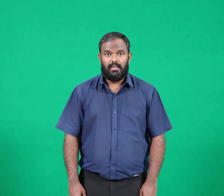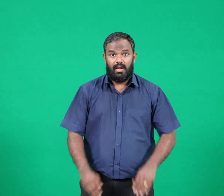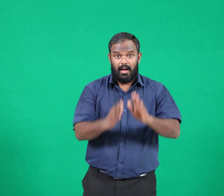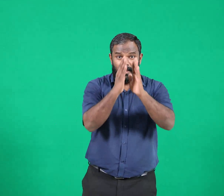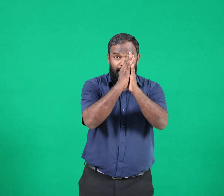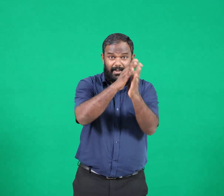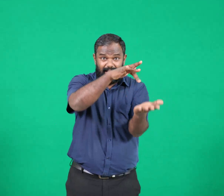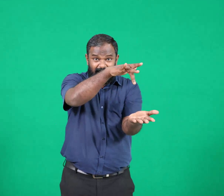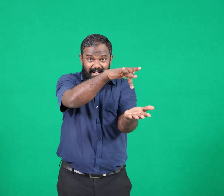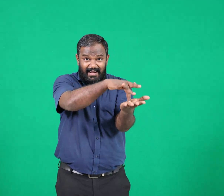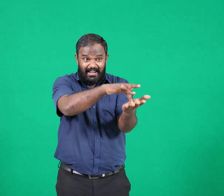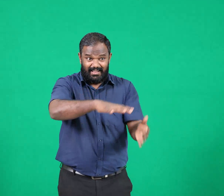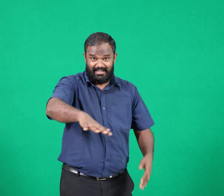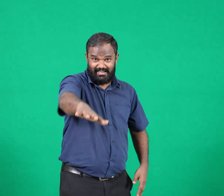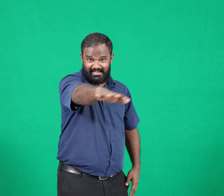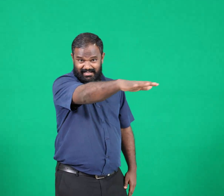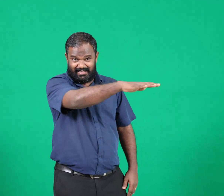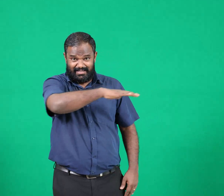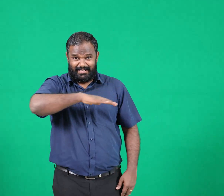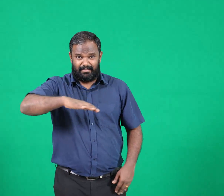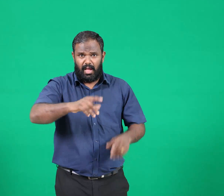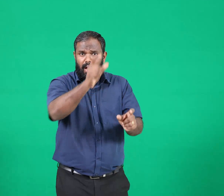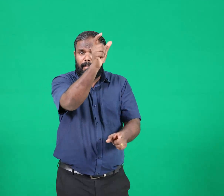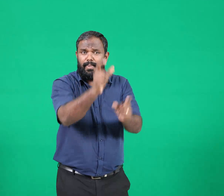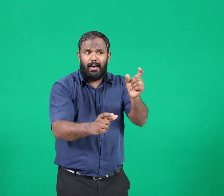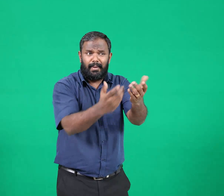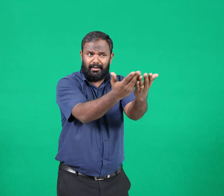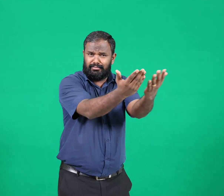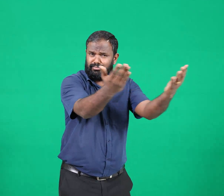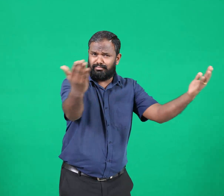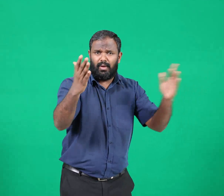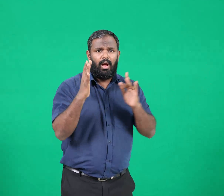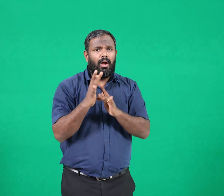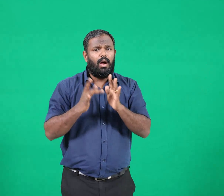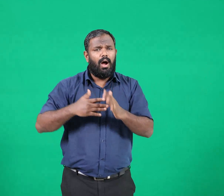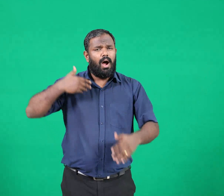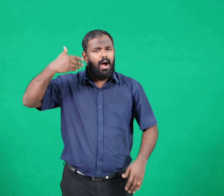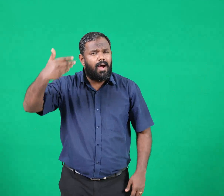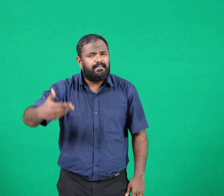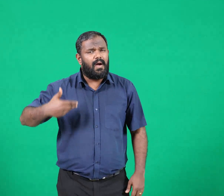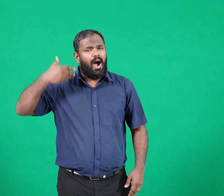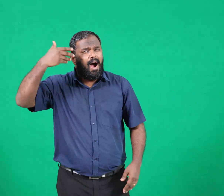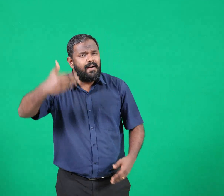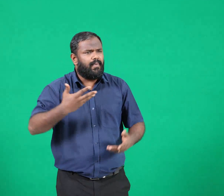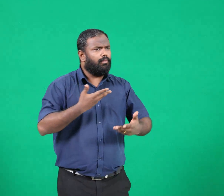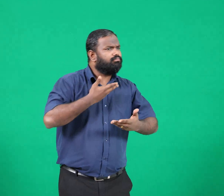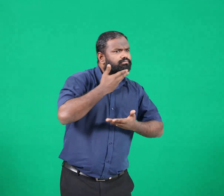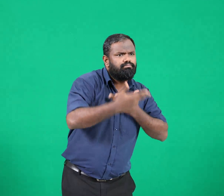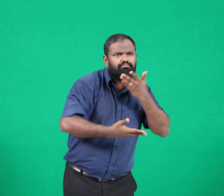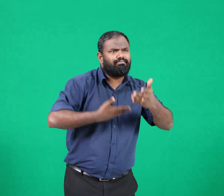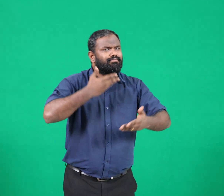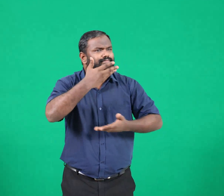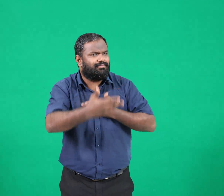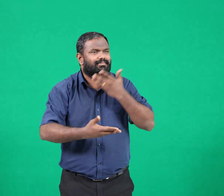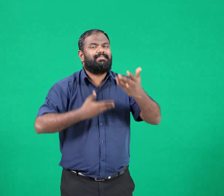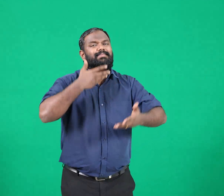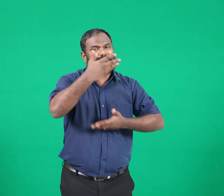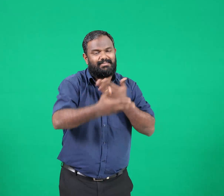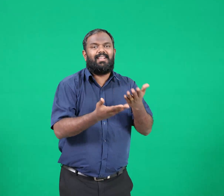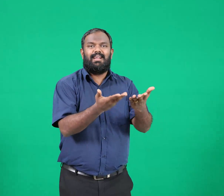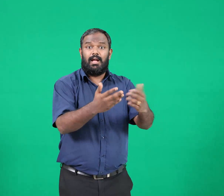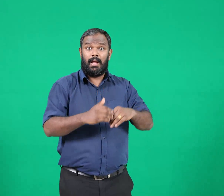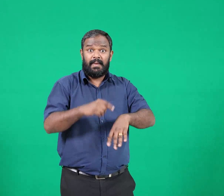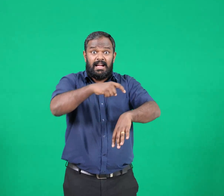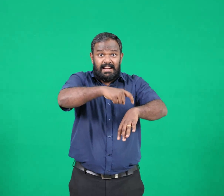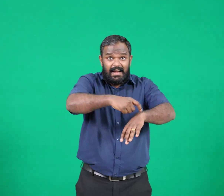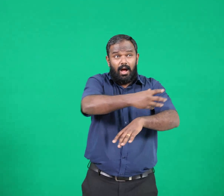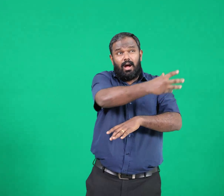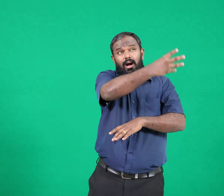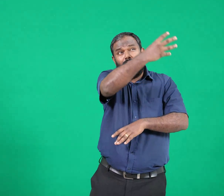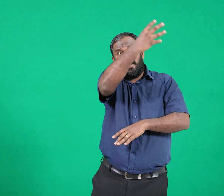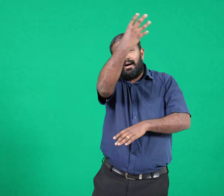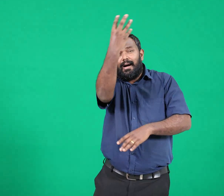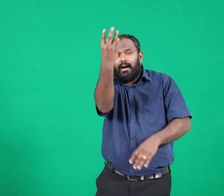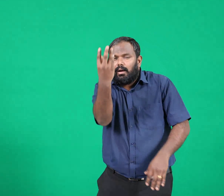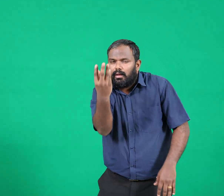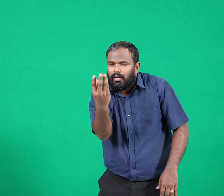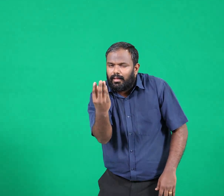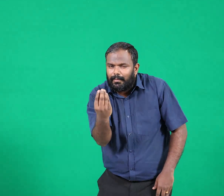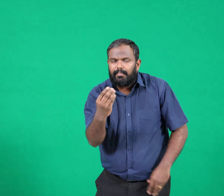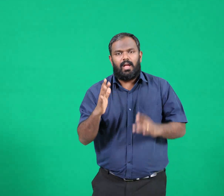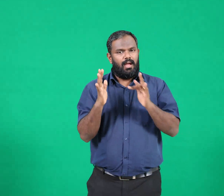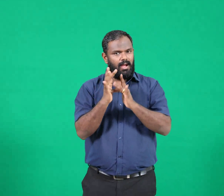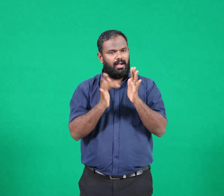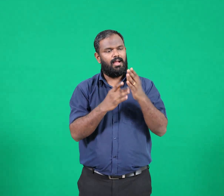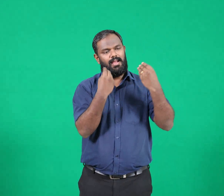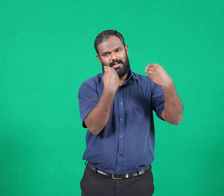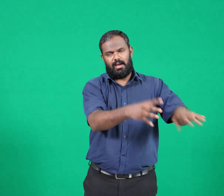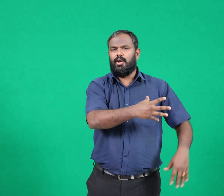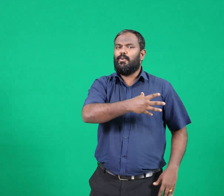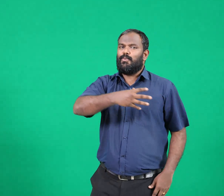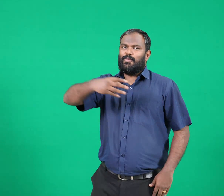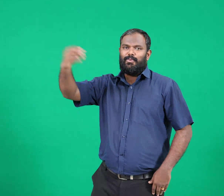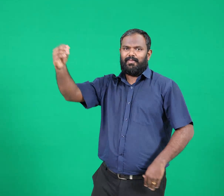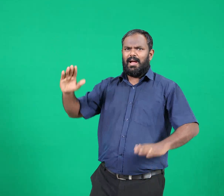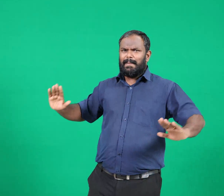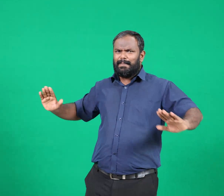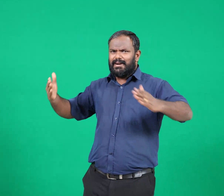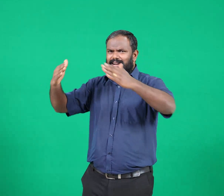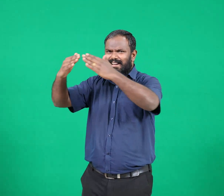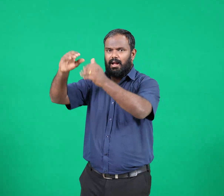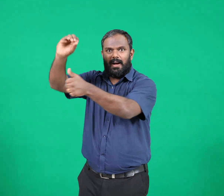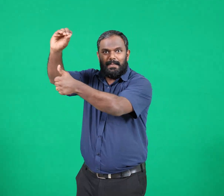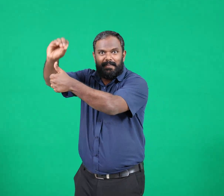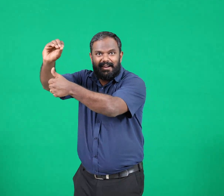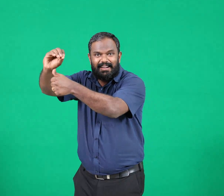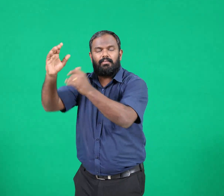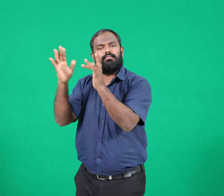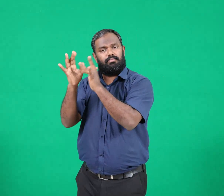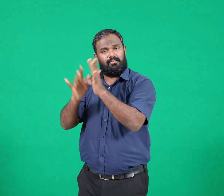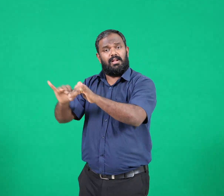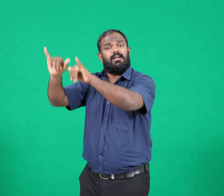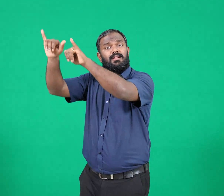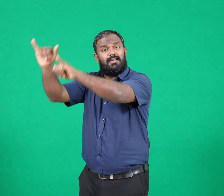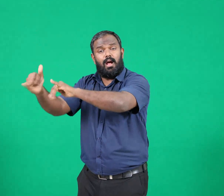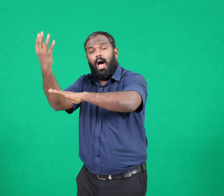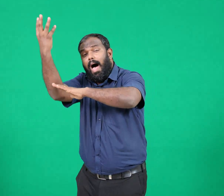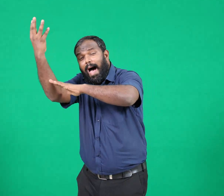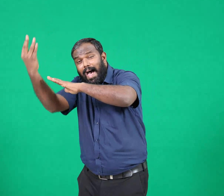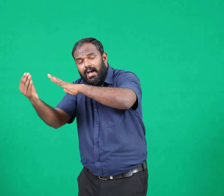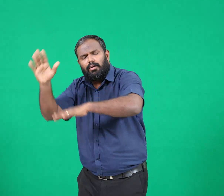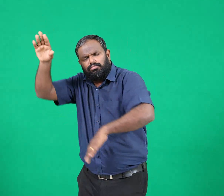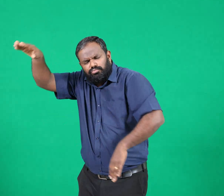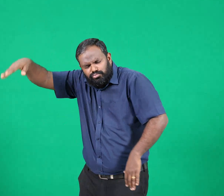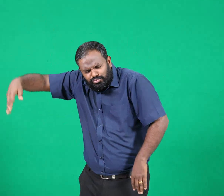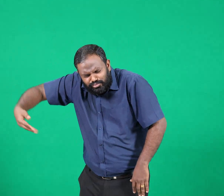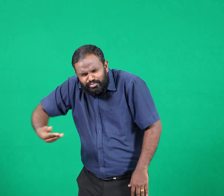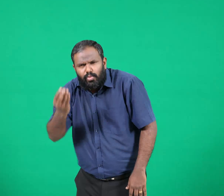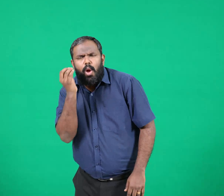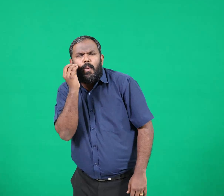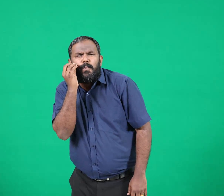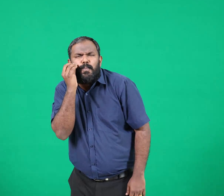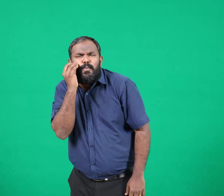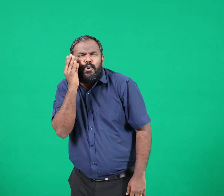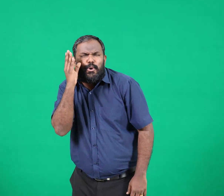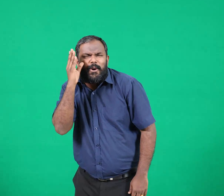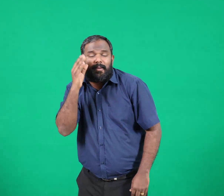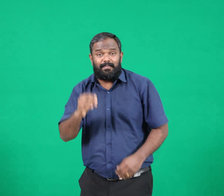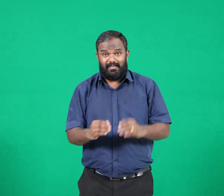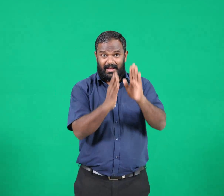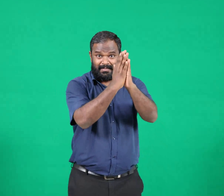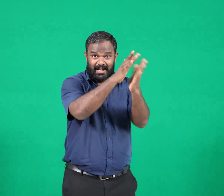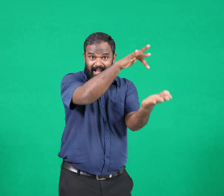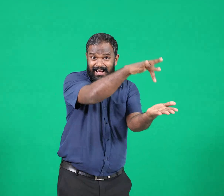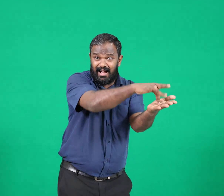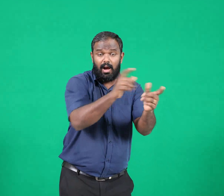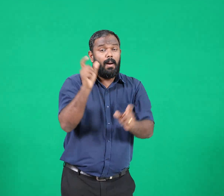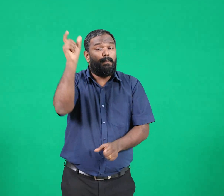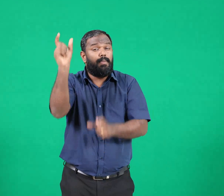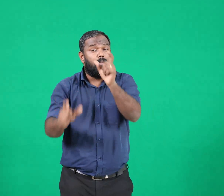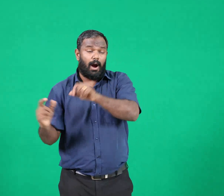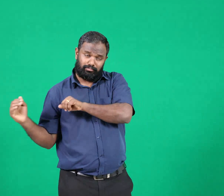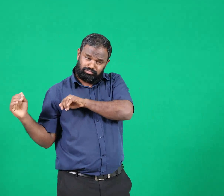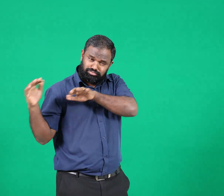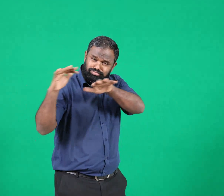Every day Jesus taught at the temple, but every evening He went out to spend the night on the Mount of Olives.